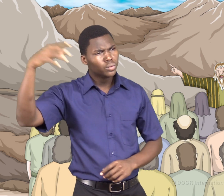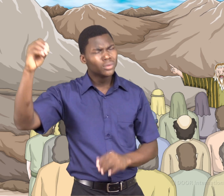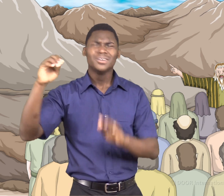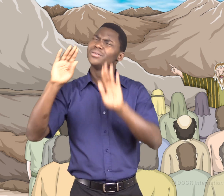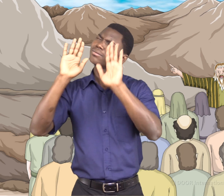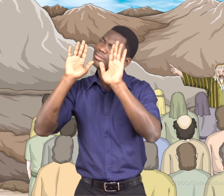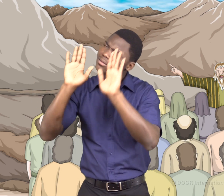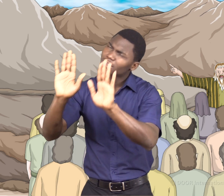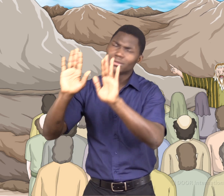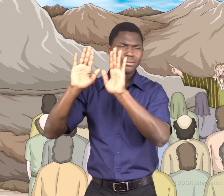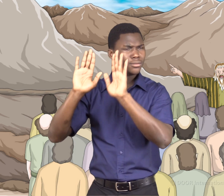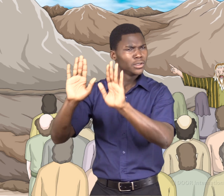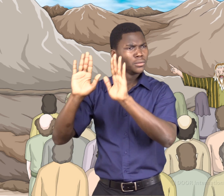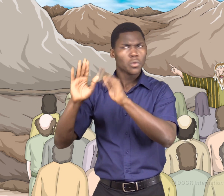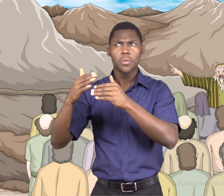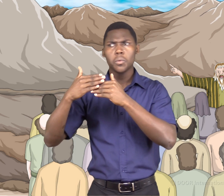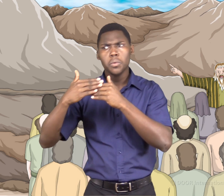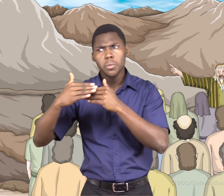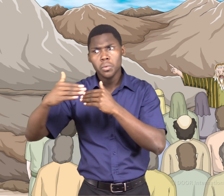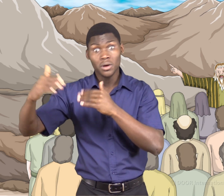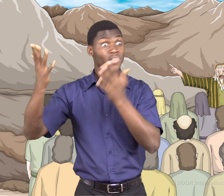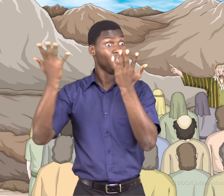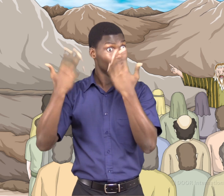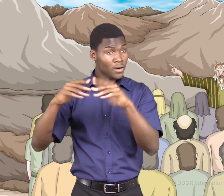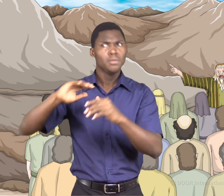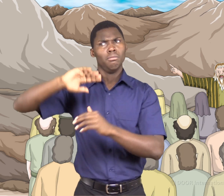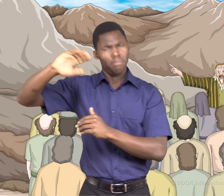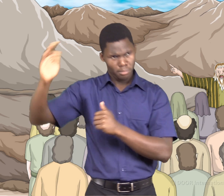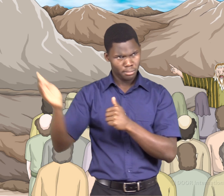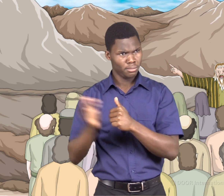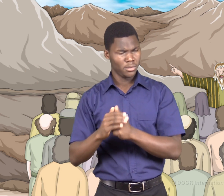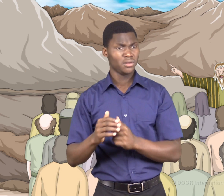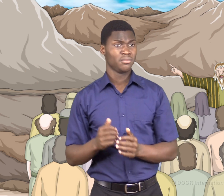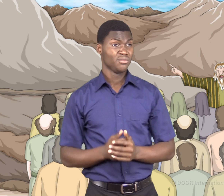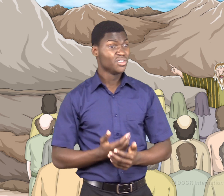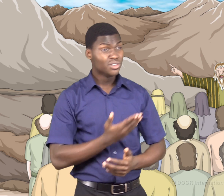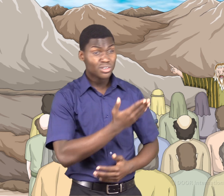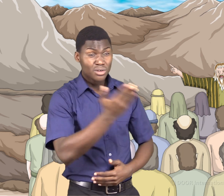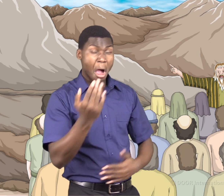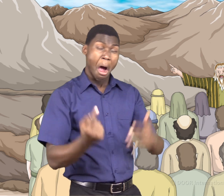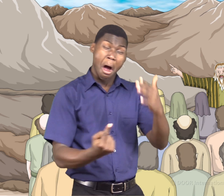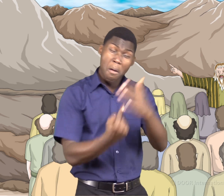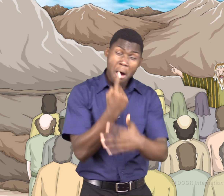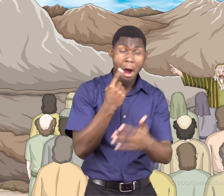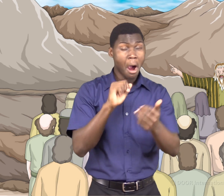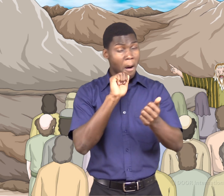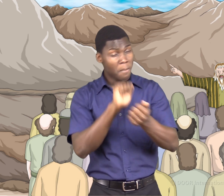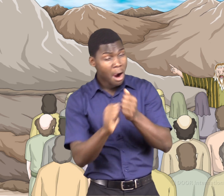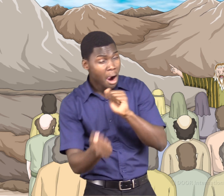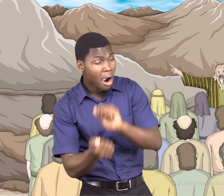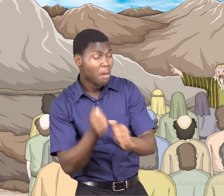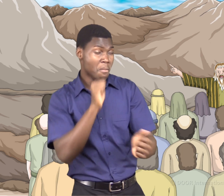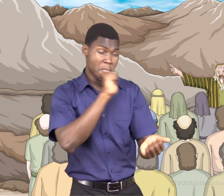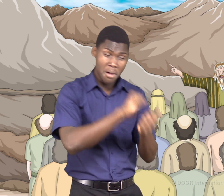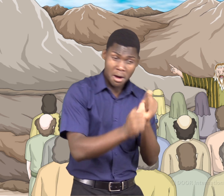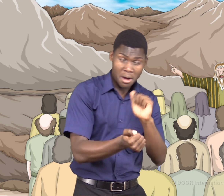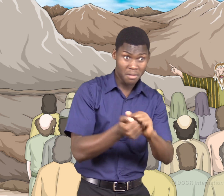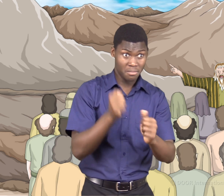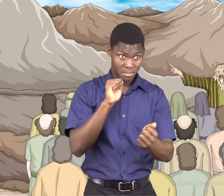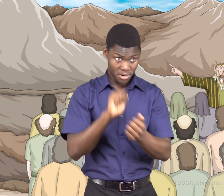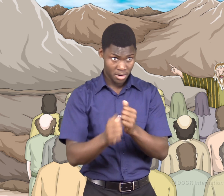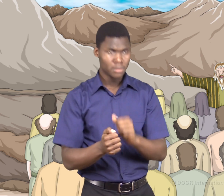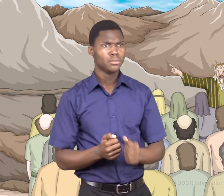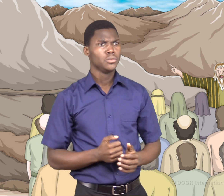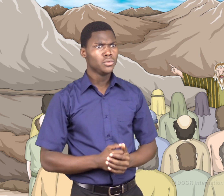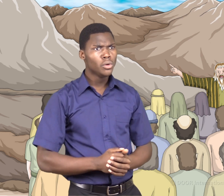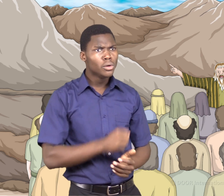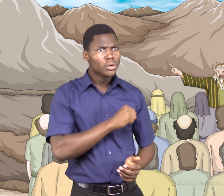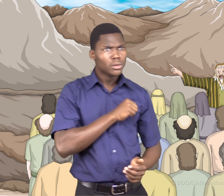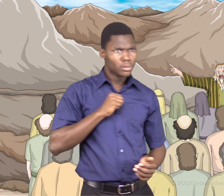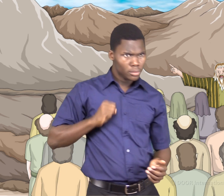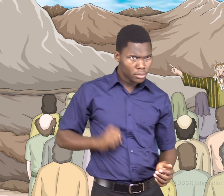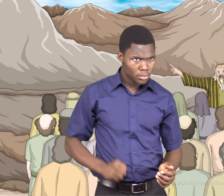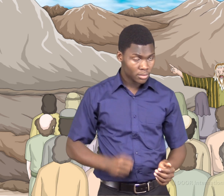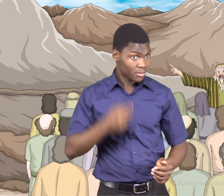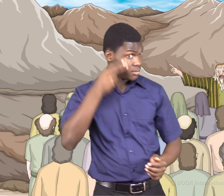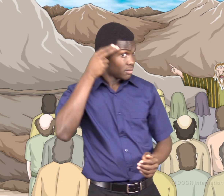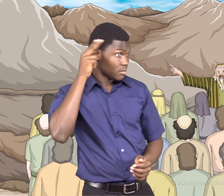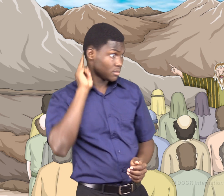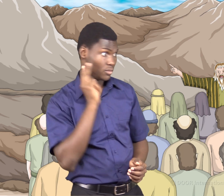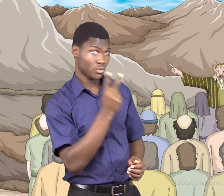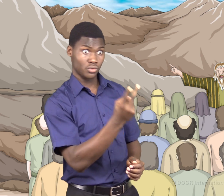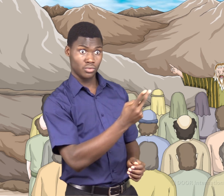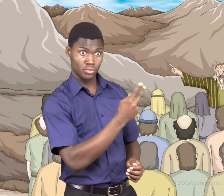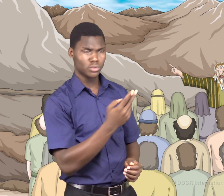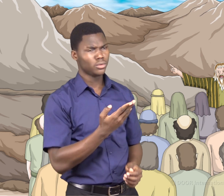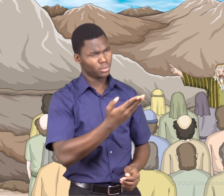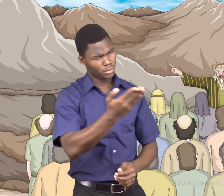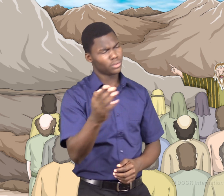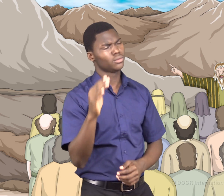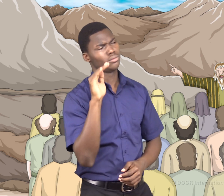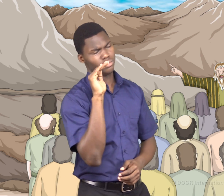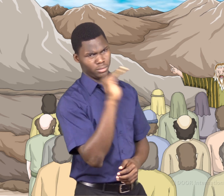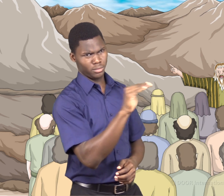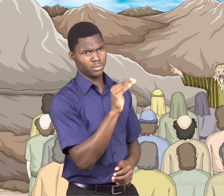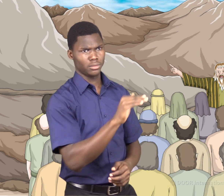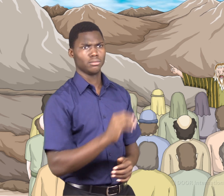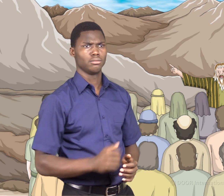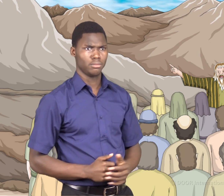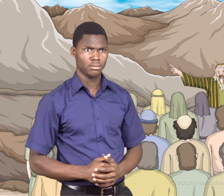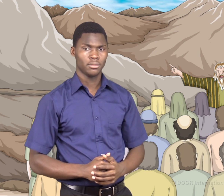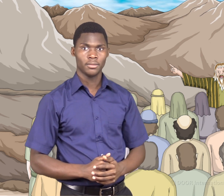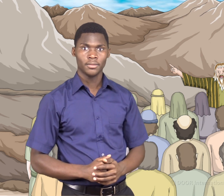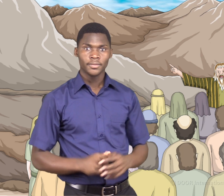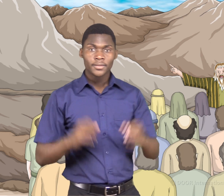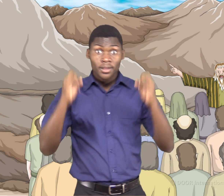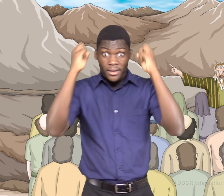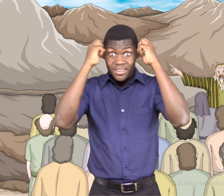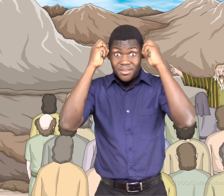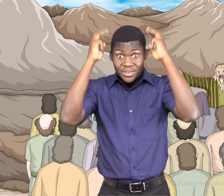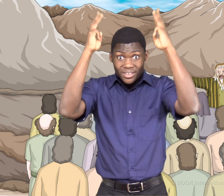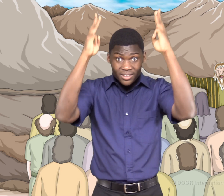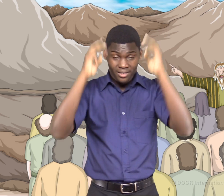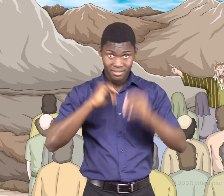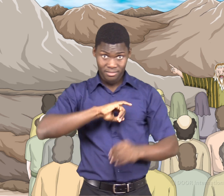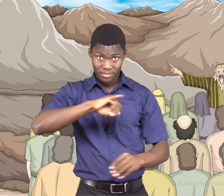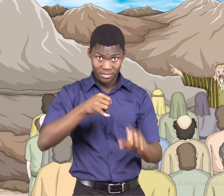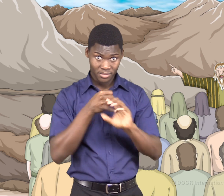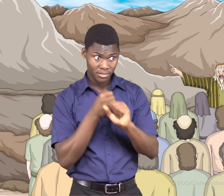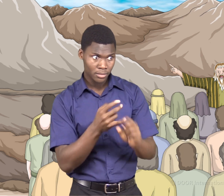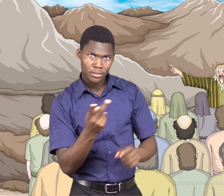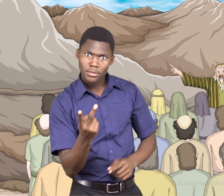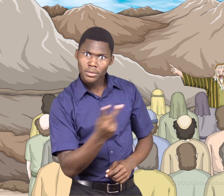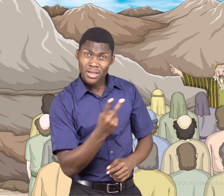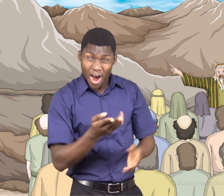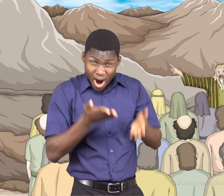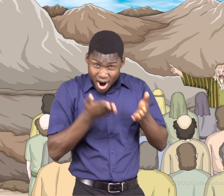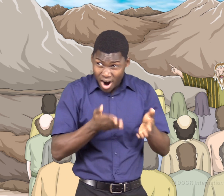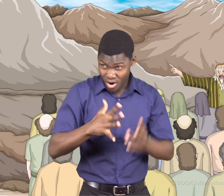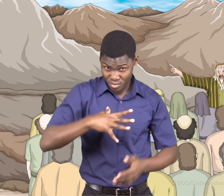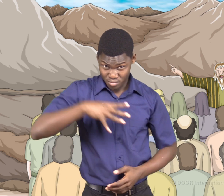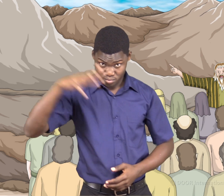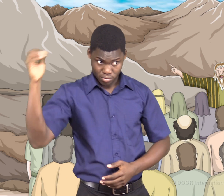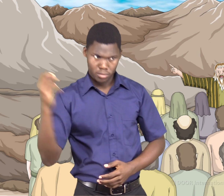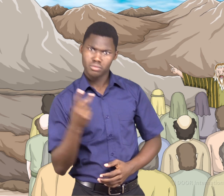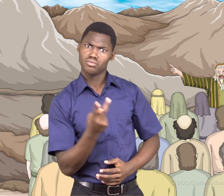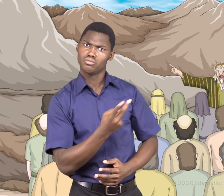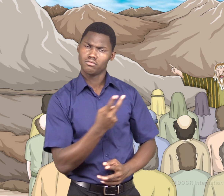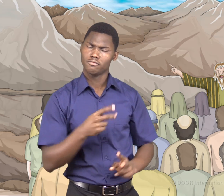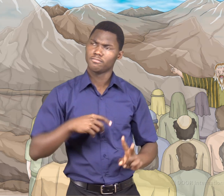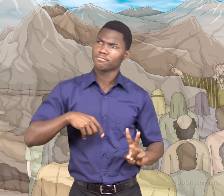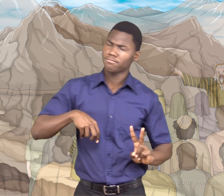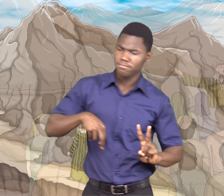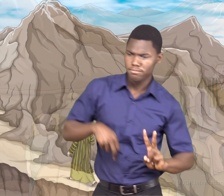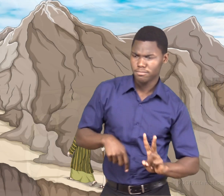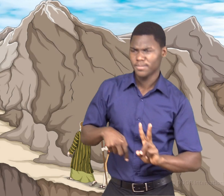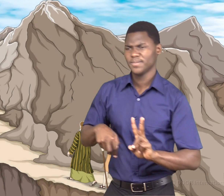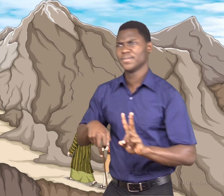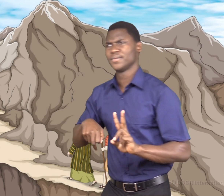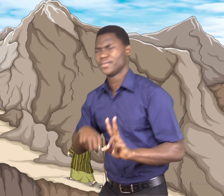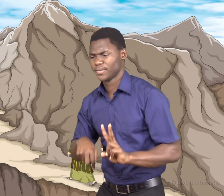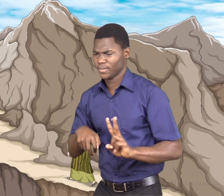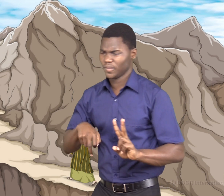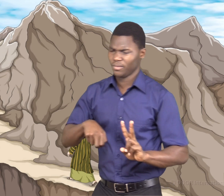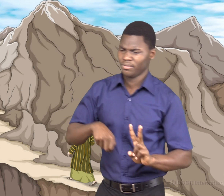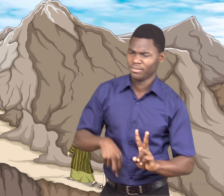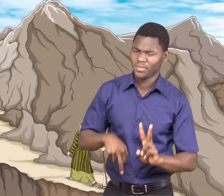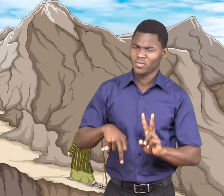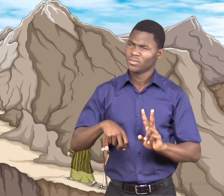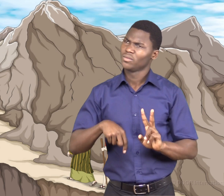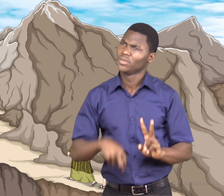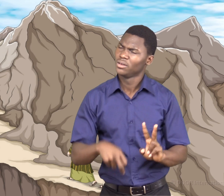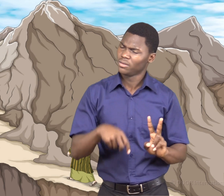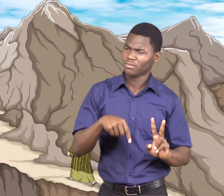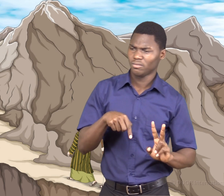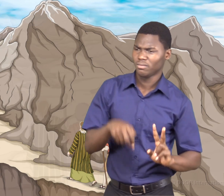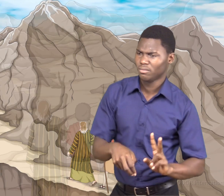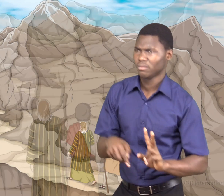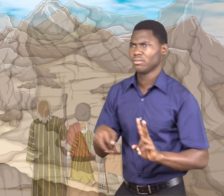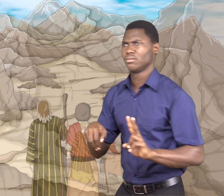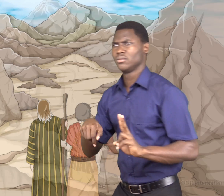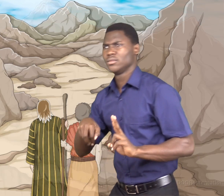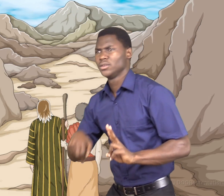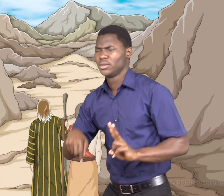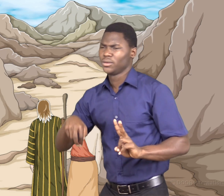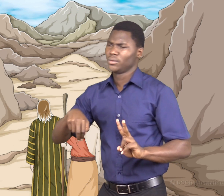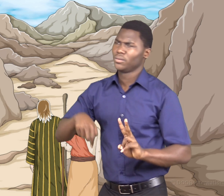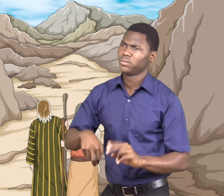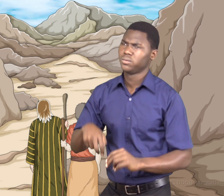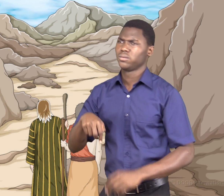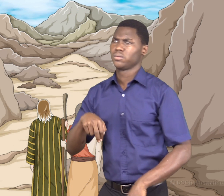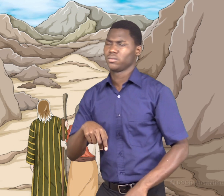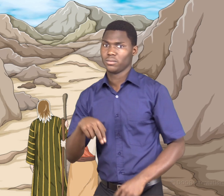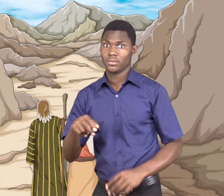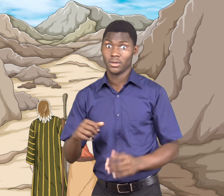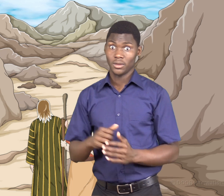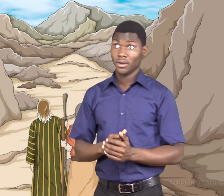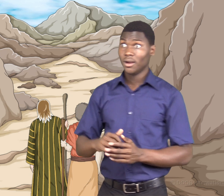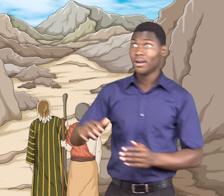Aaron and Hur are here with you. Whoever has a dispute can go to them.”